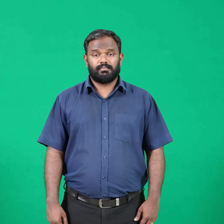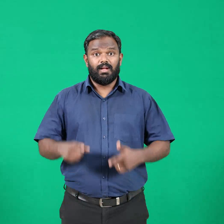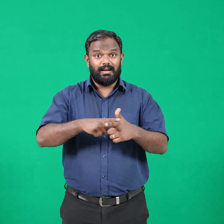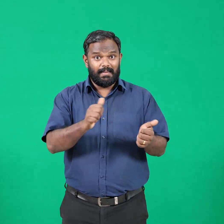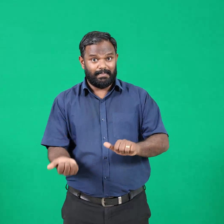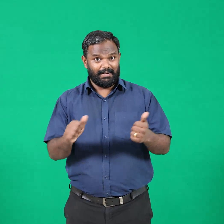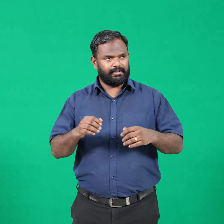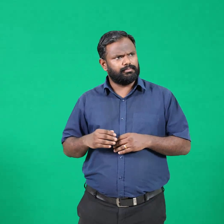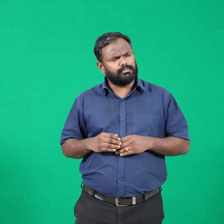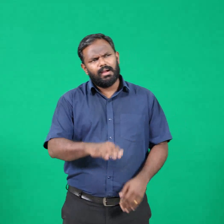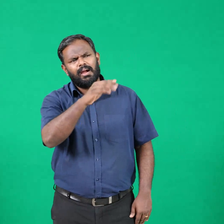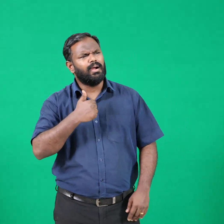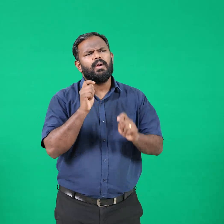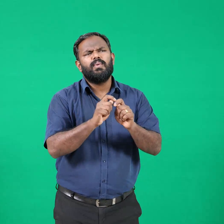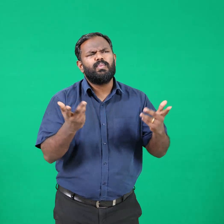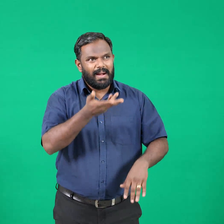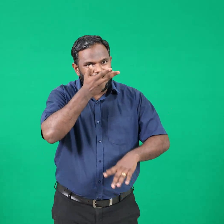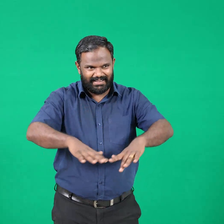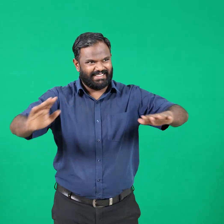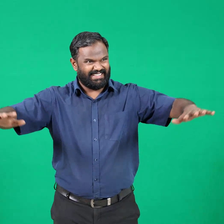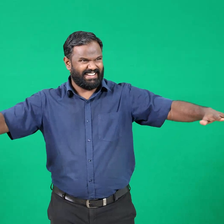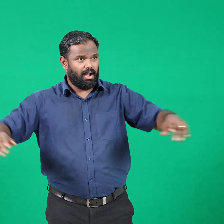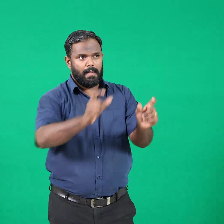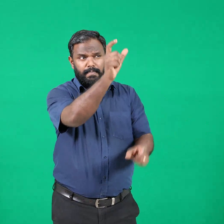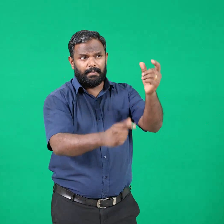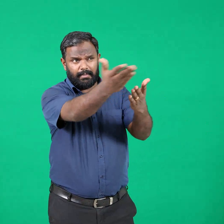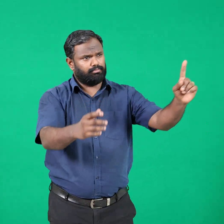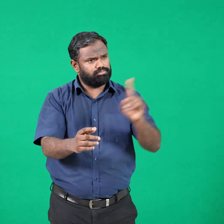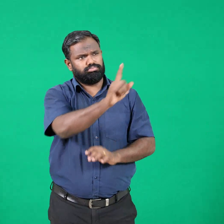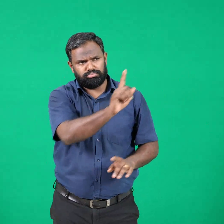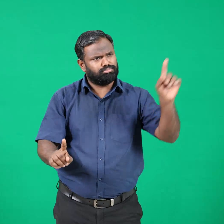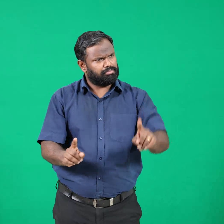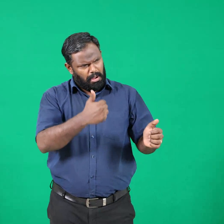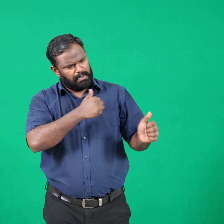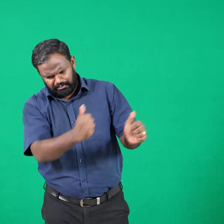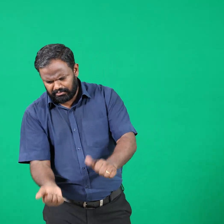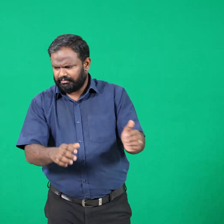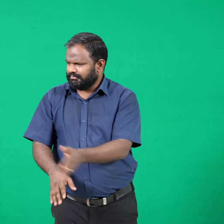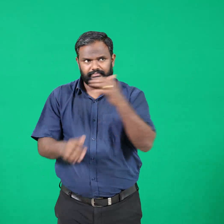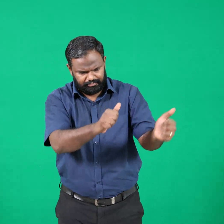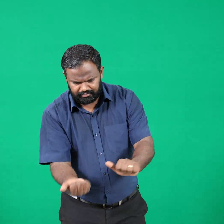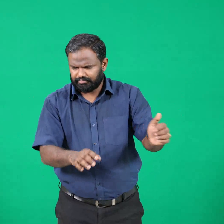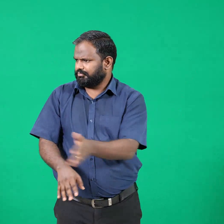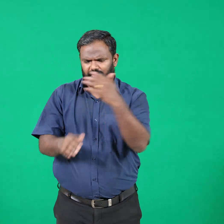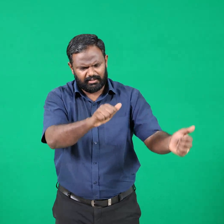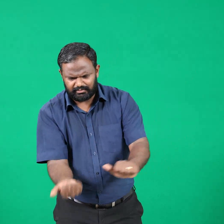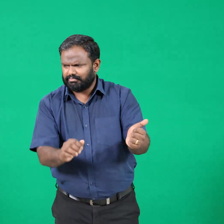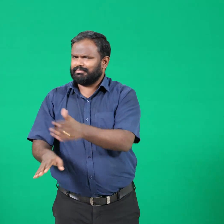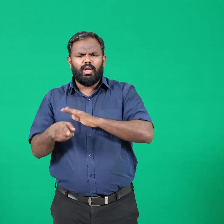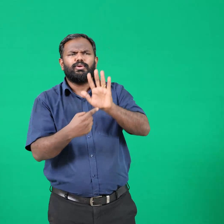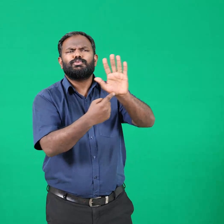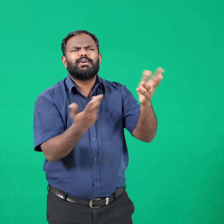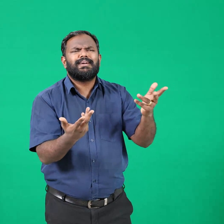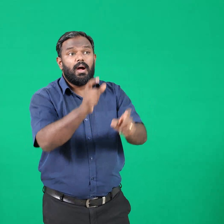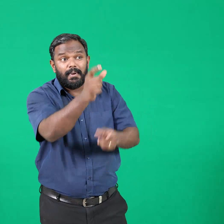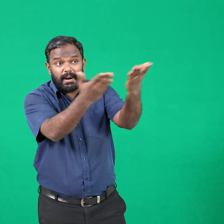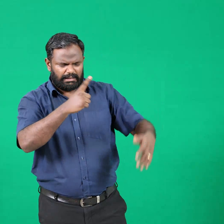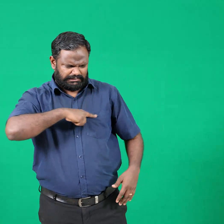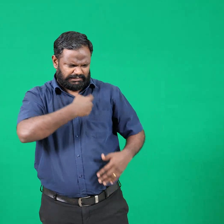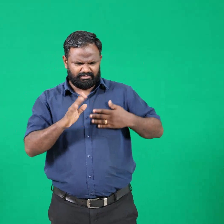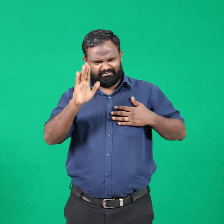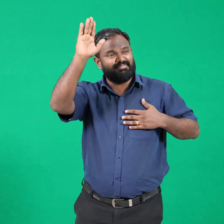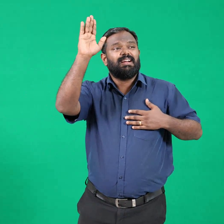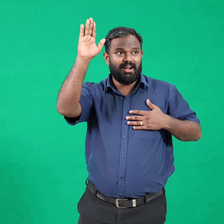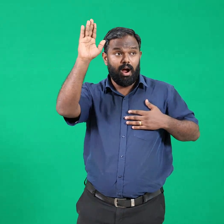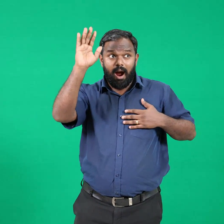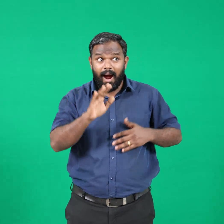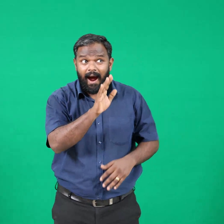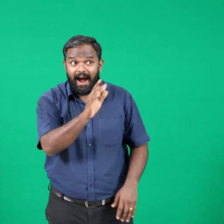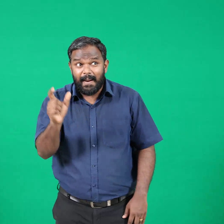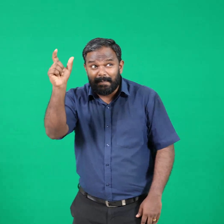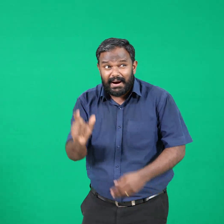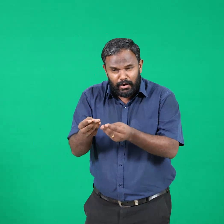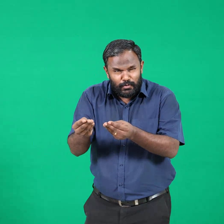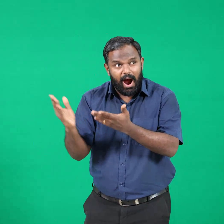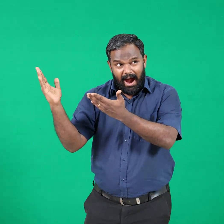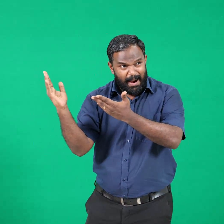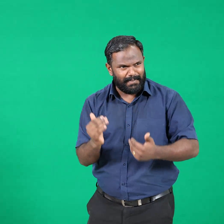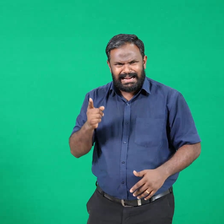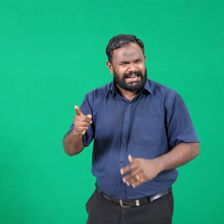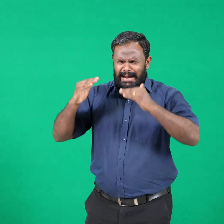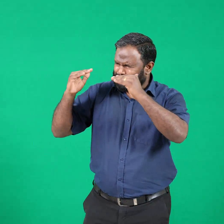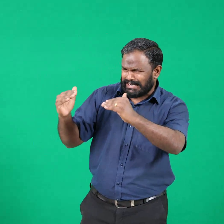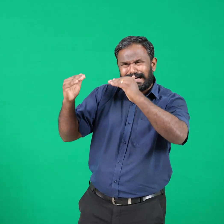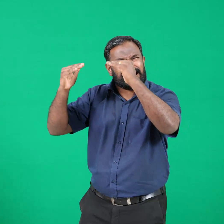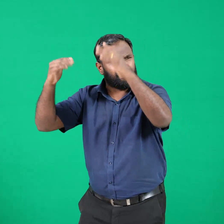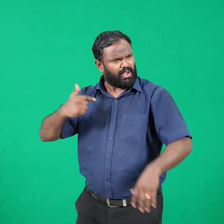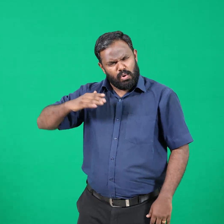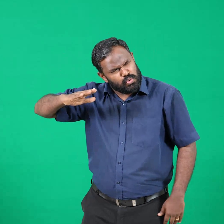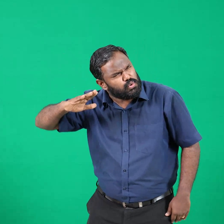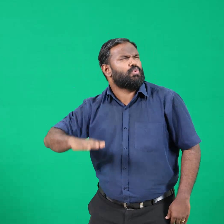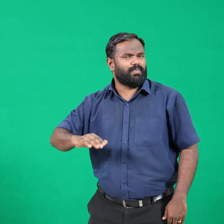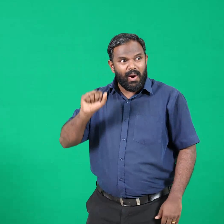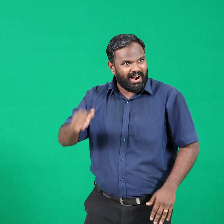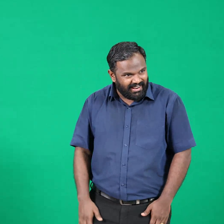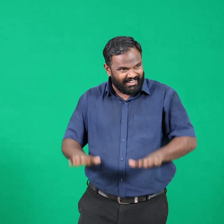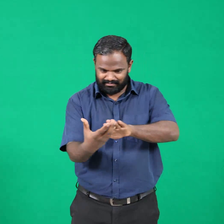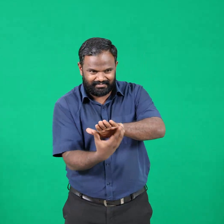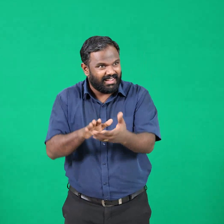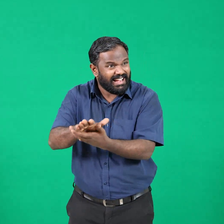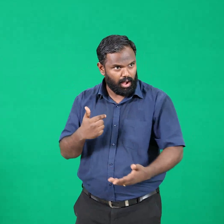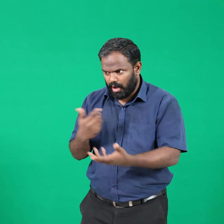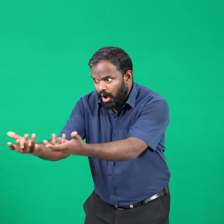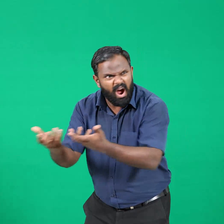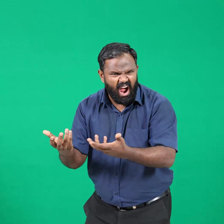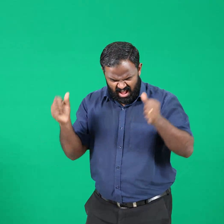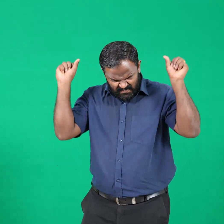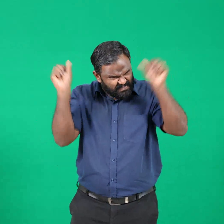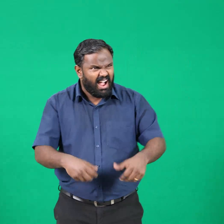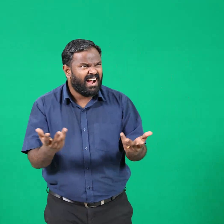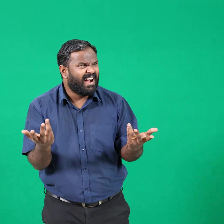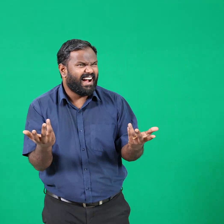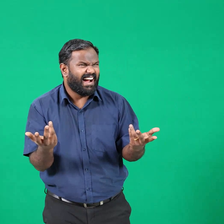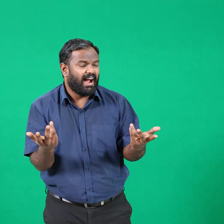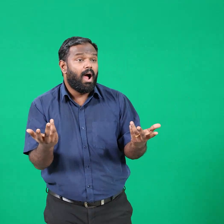I baptize you with water for repentance, but after me will come One more powerful than I, whose sandals I am not worthy to carry.